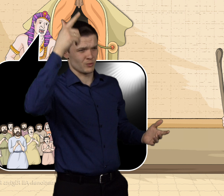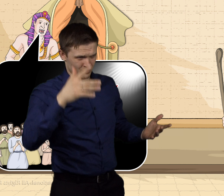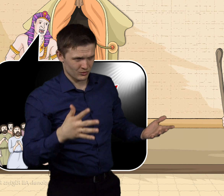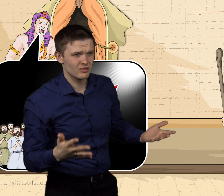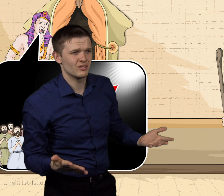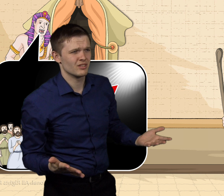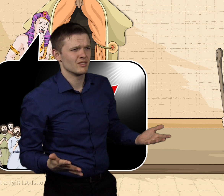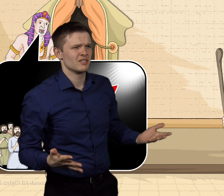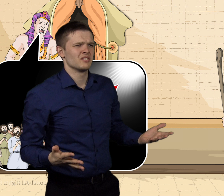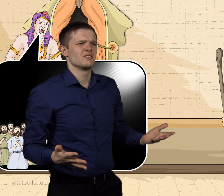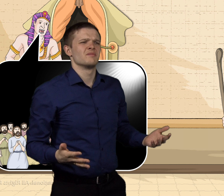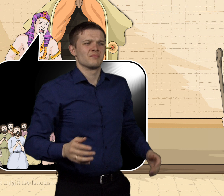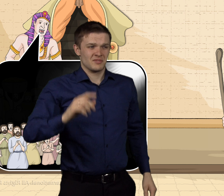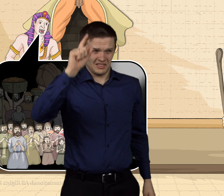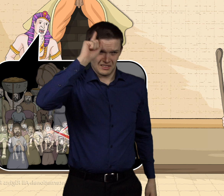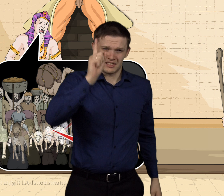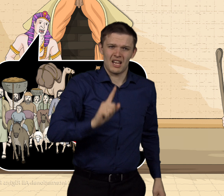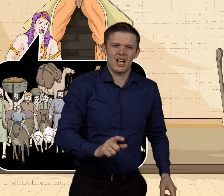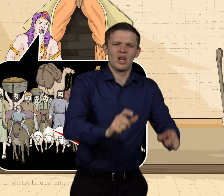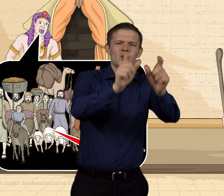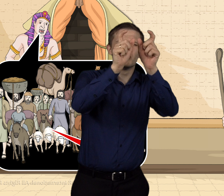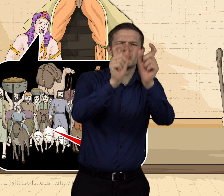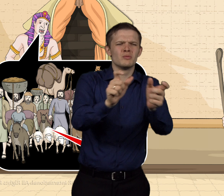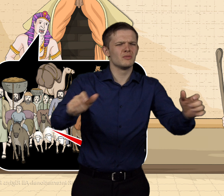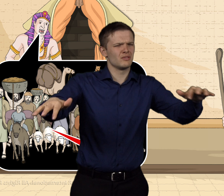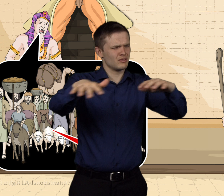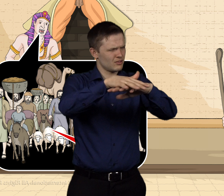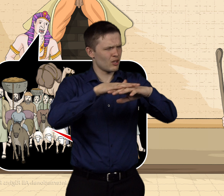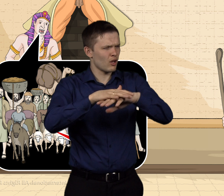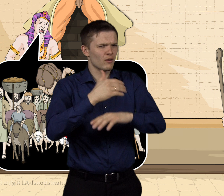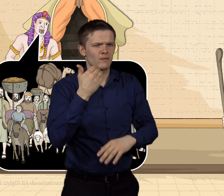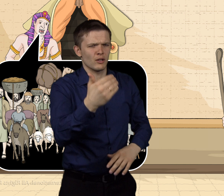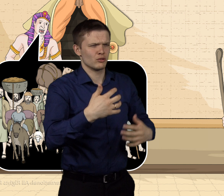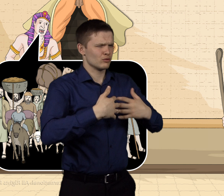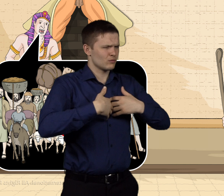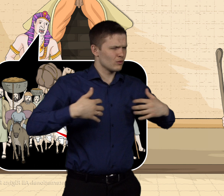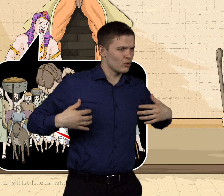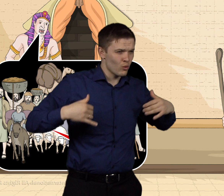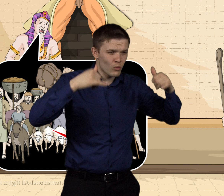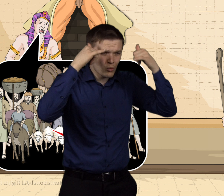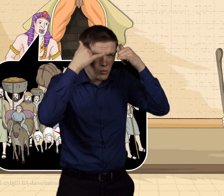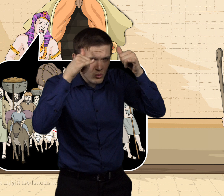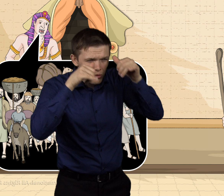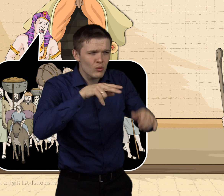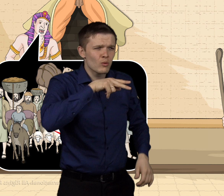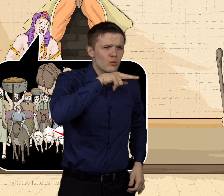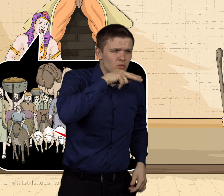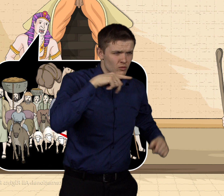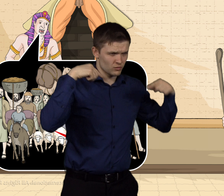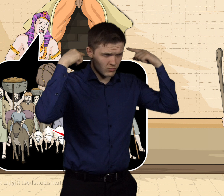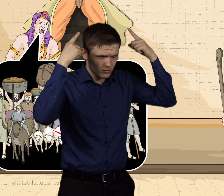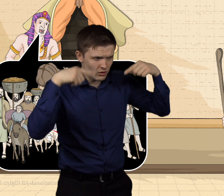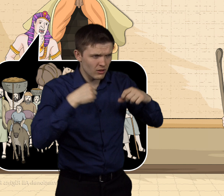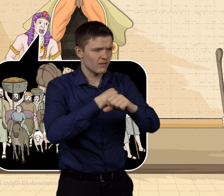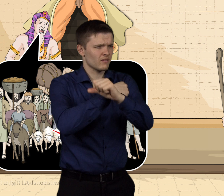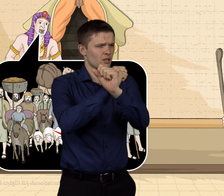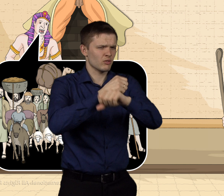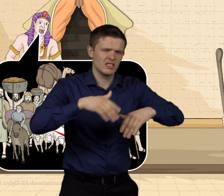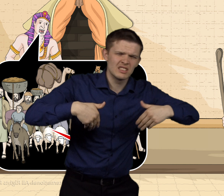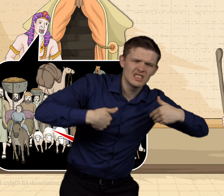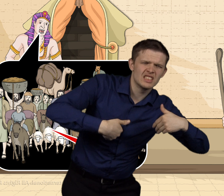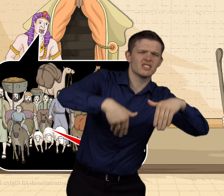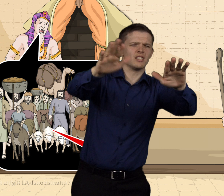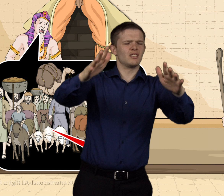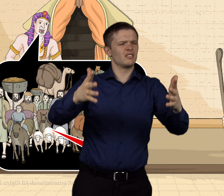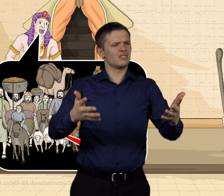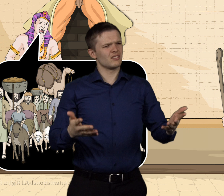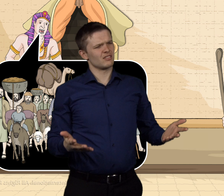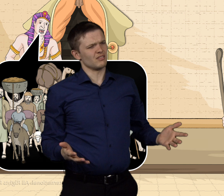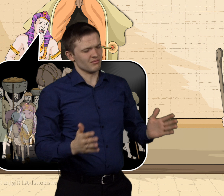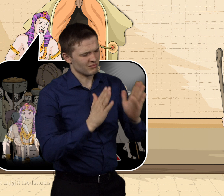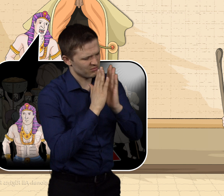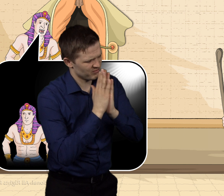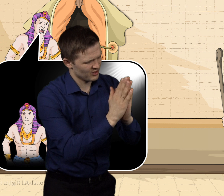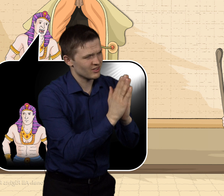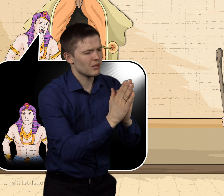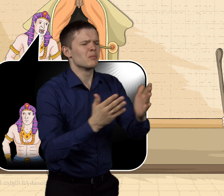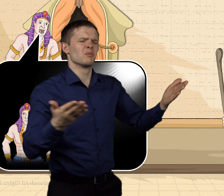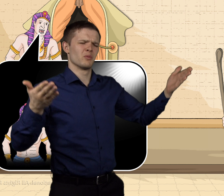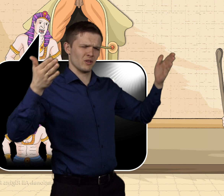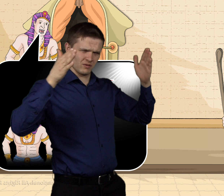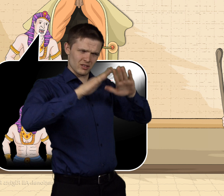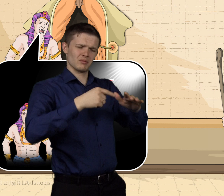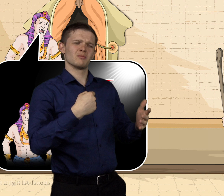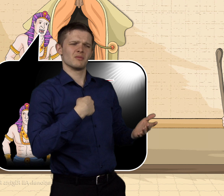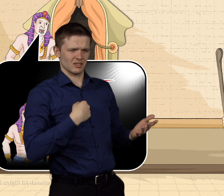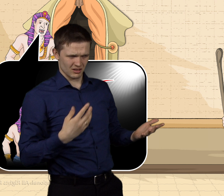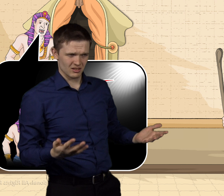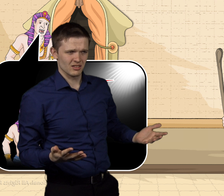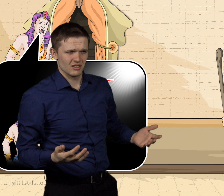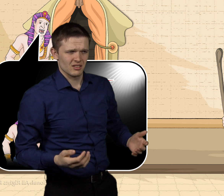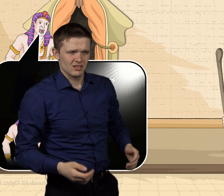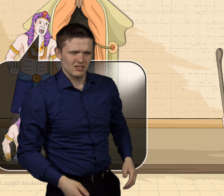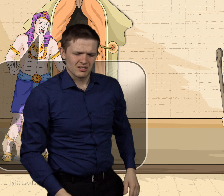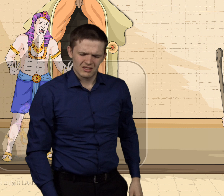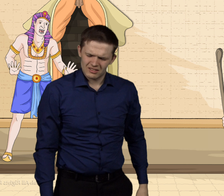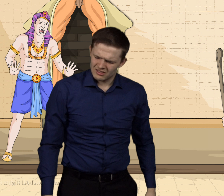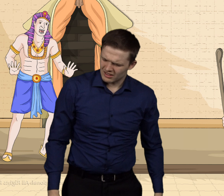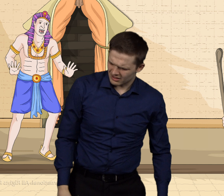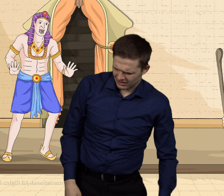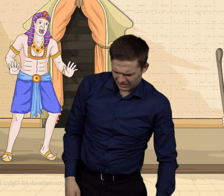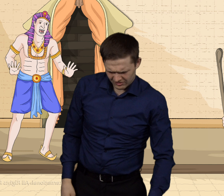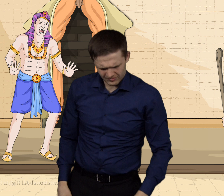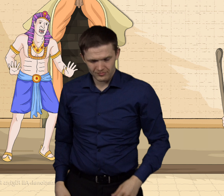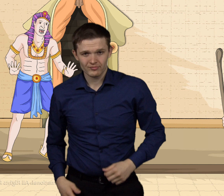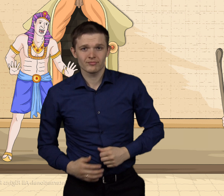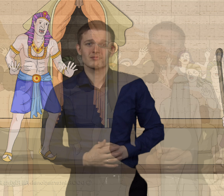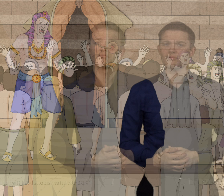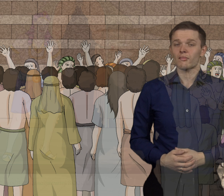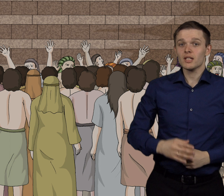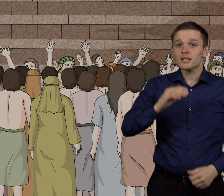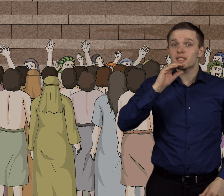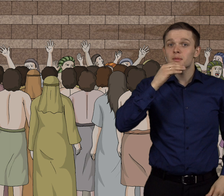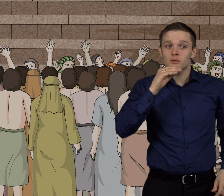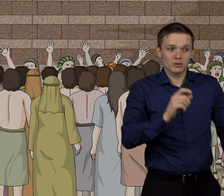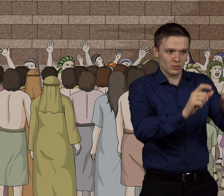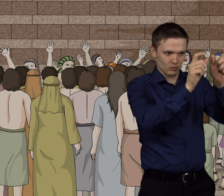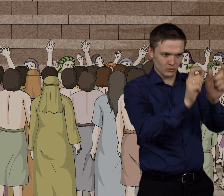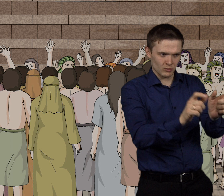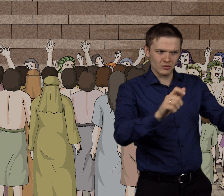Take your flocks and herds as well, just as you have said, and depart! And bless me also.”